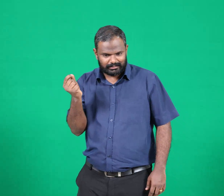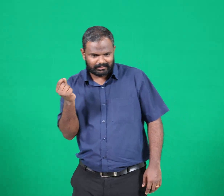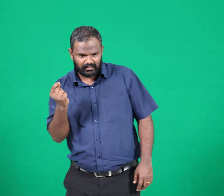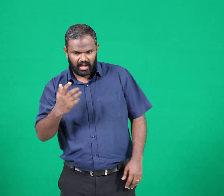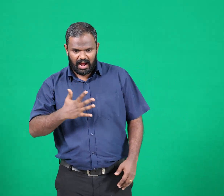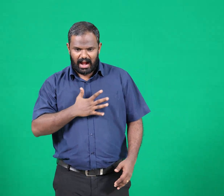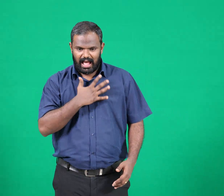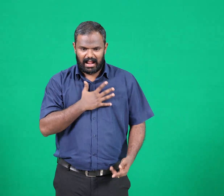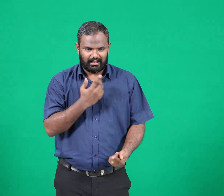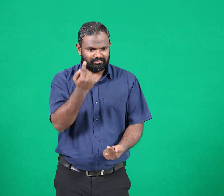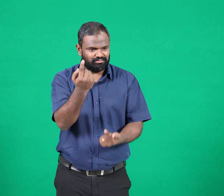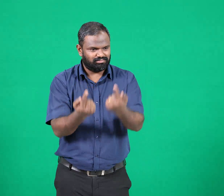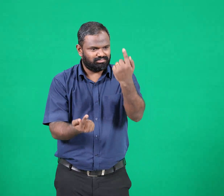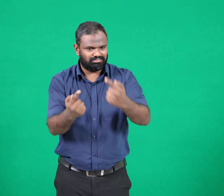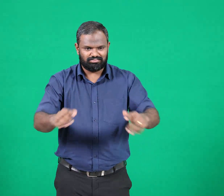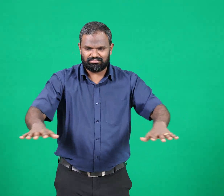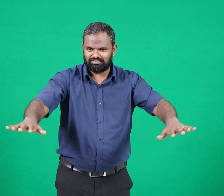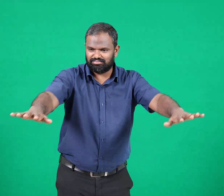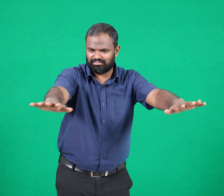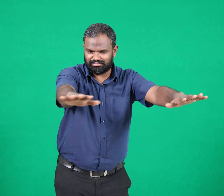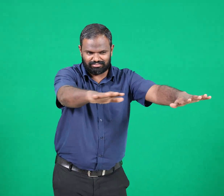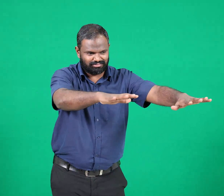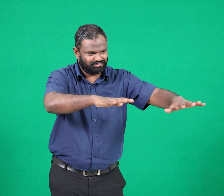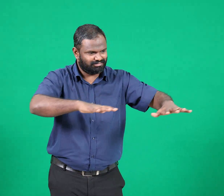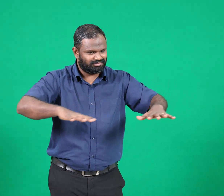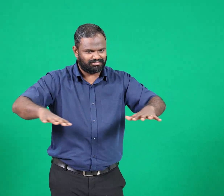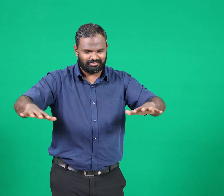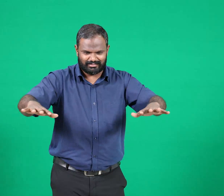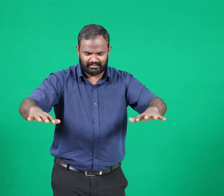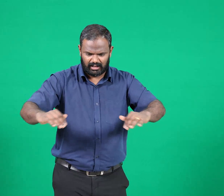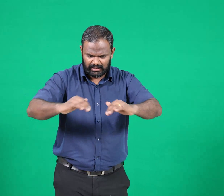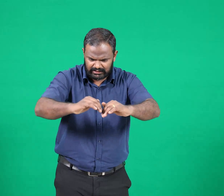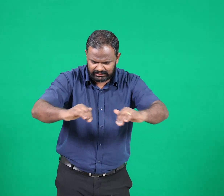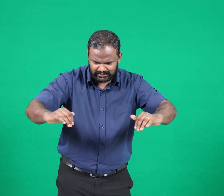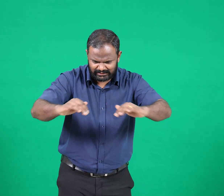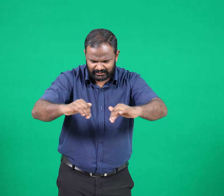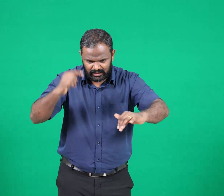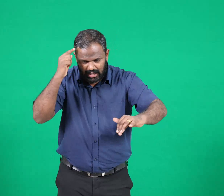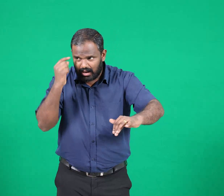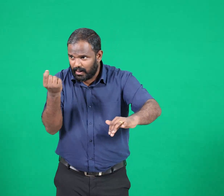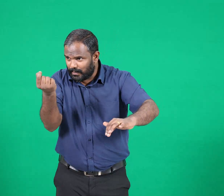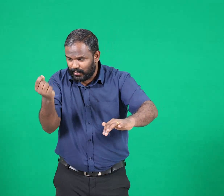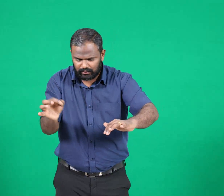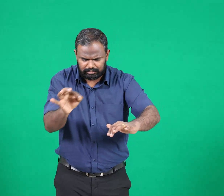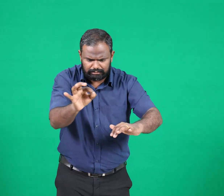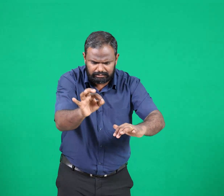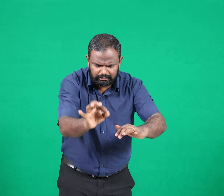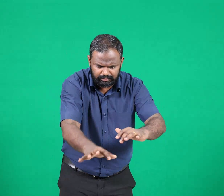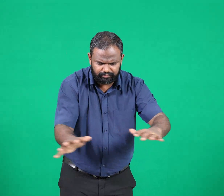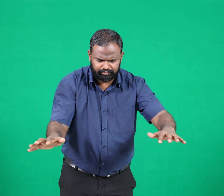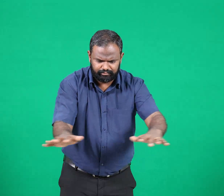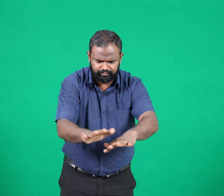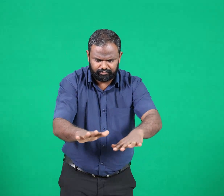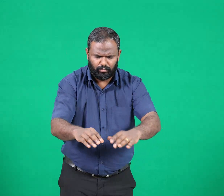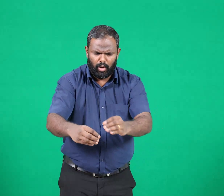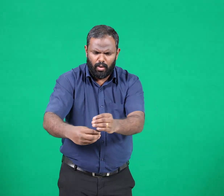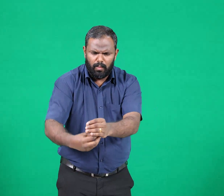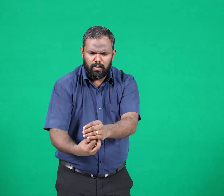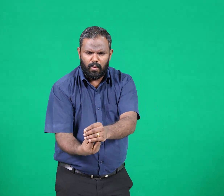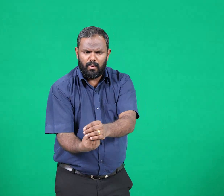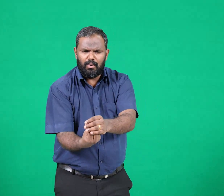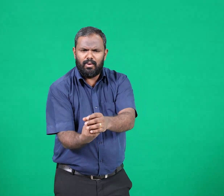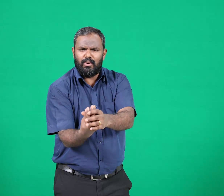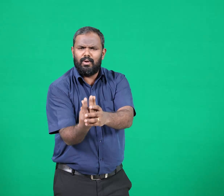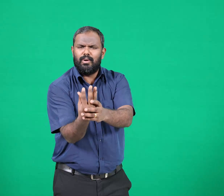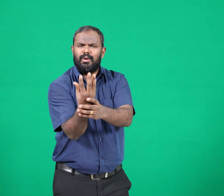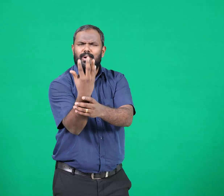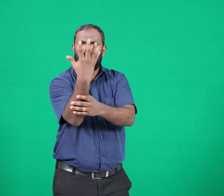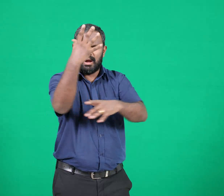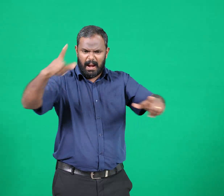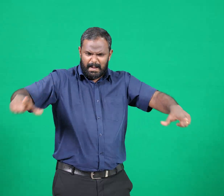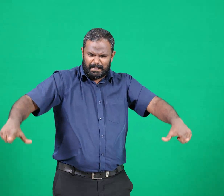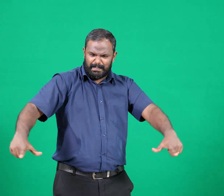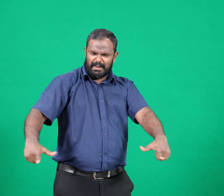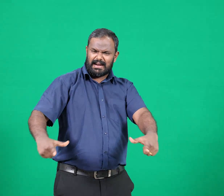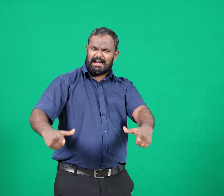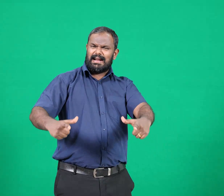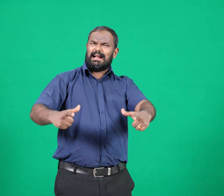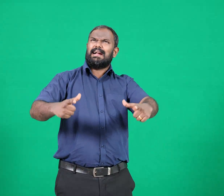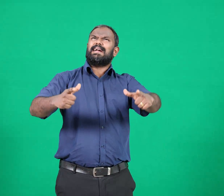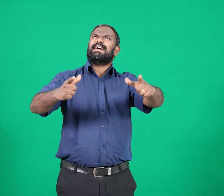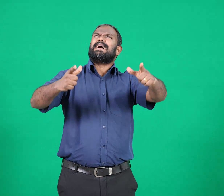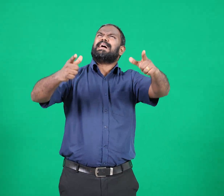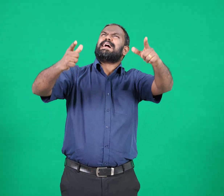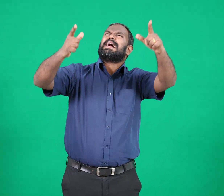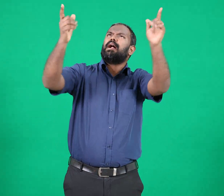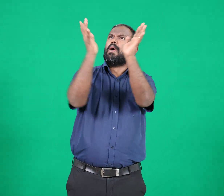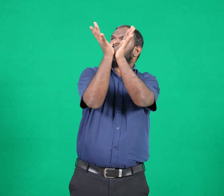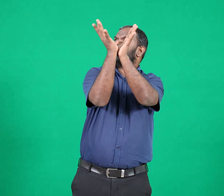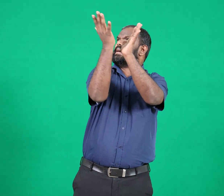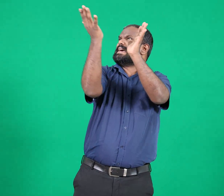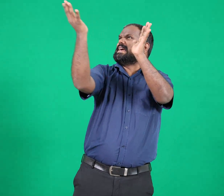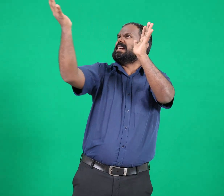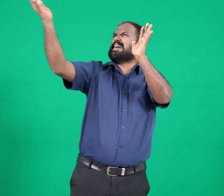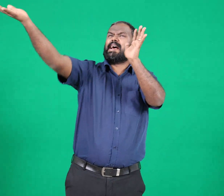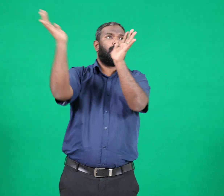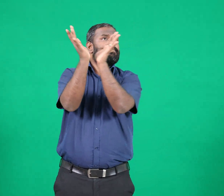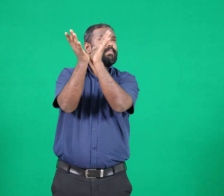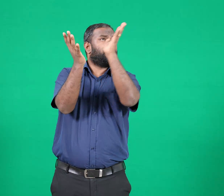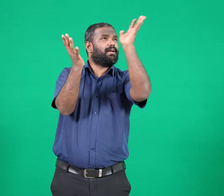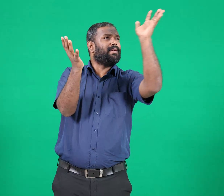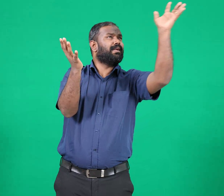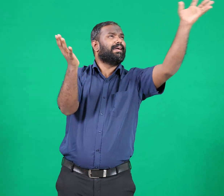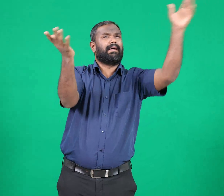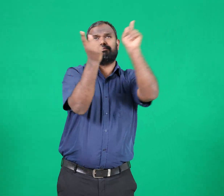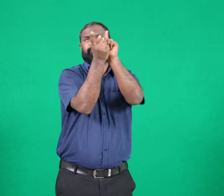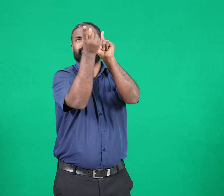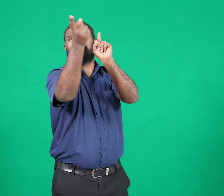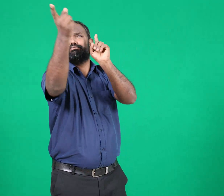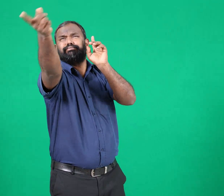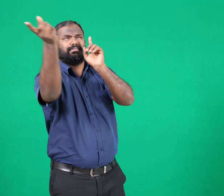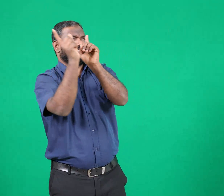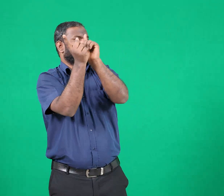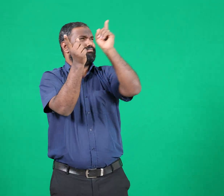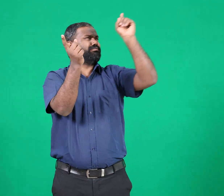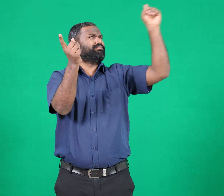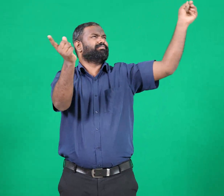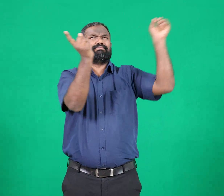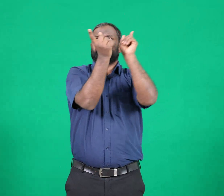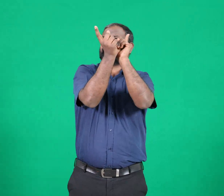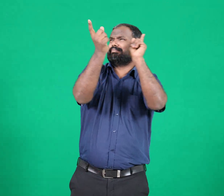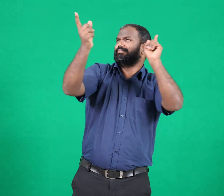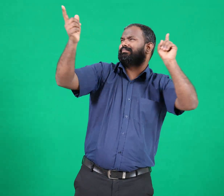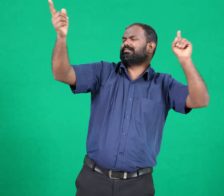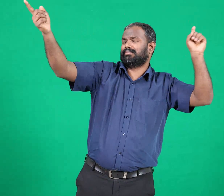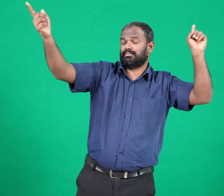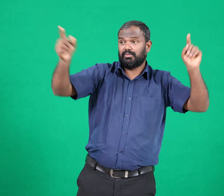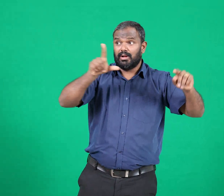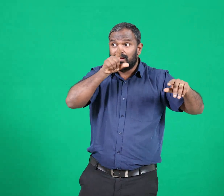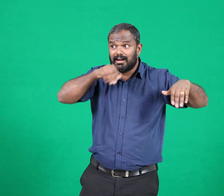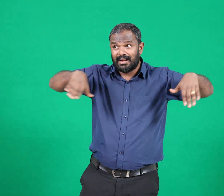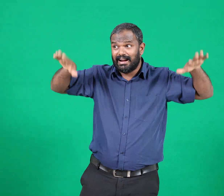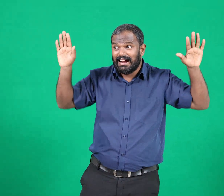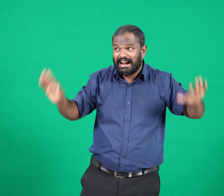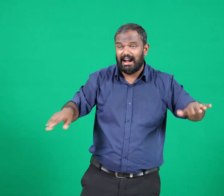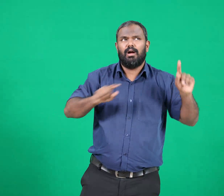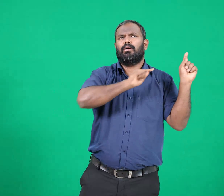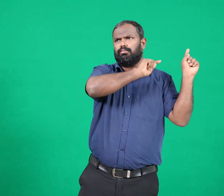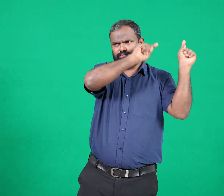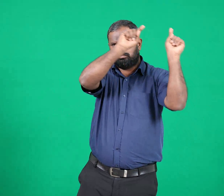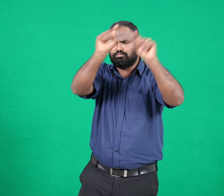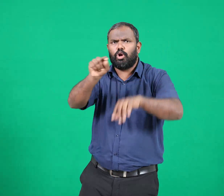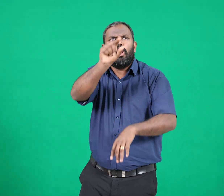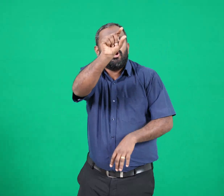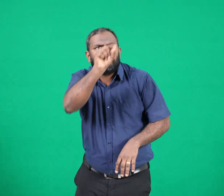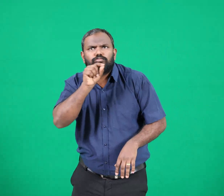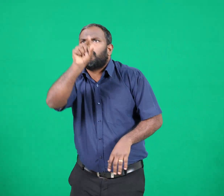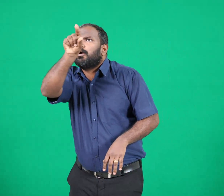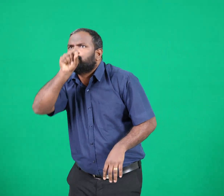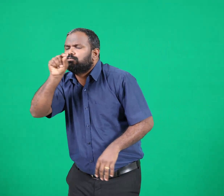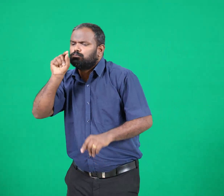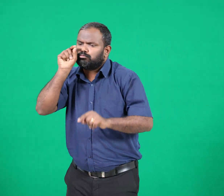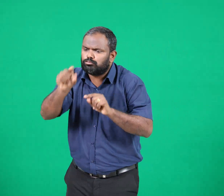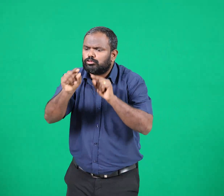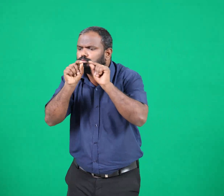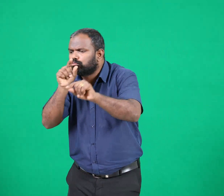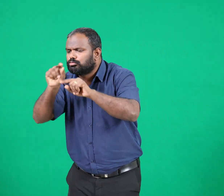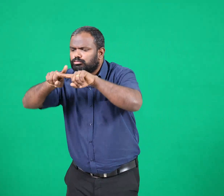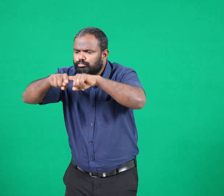It is like a mustard seed that a man tossed into his garden.